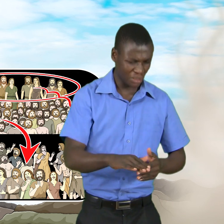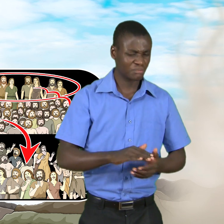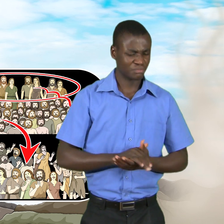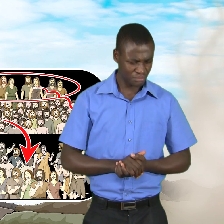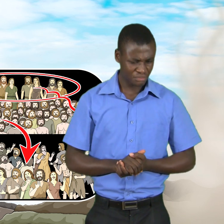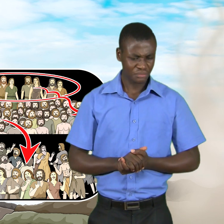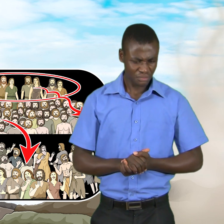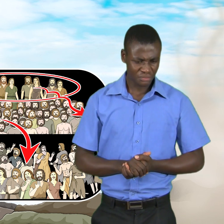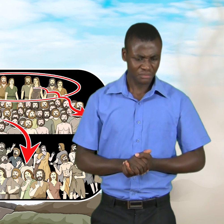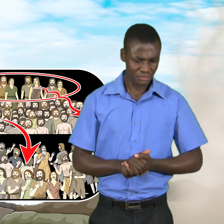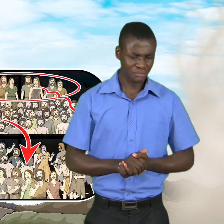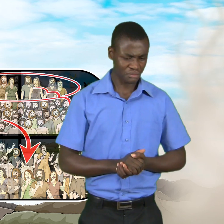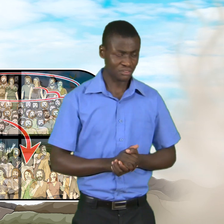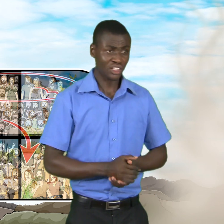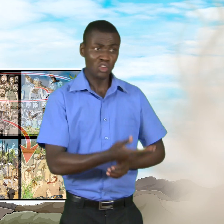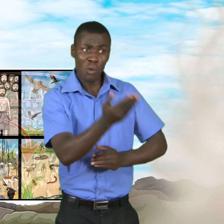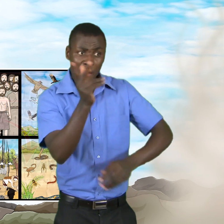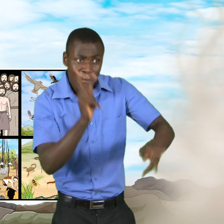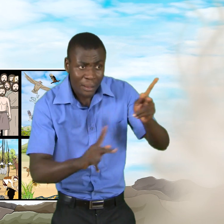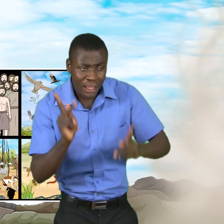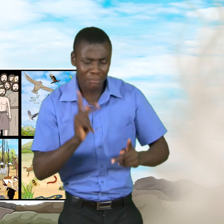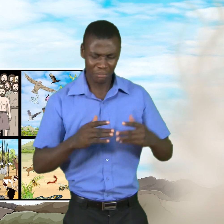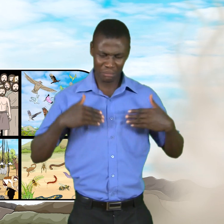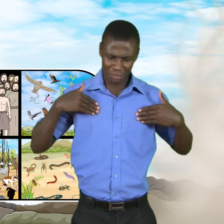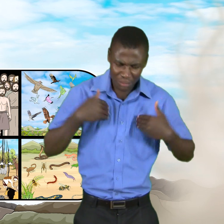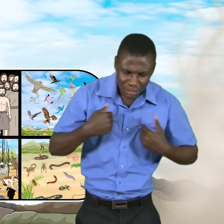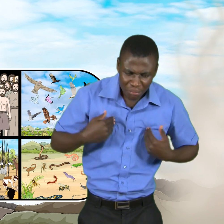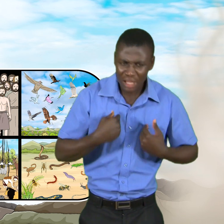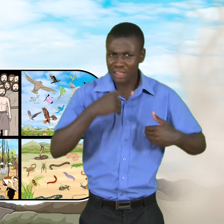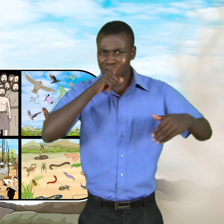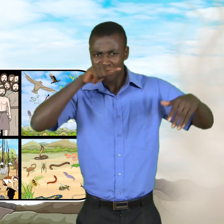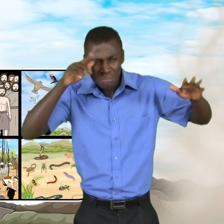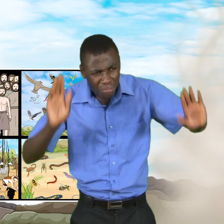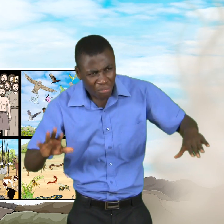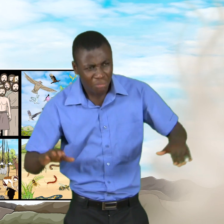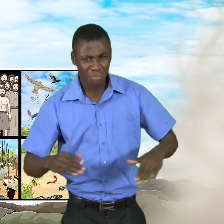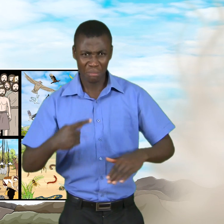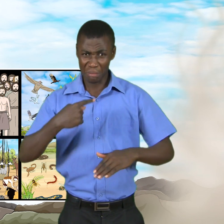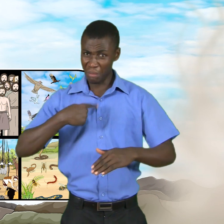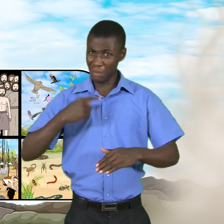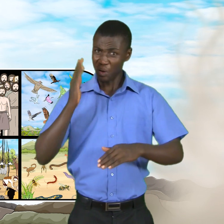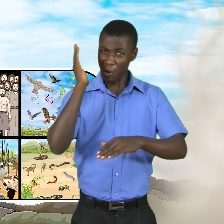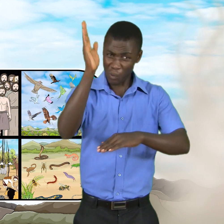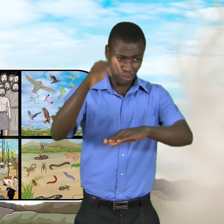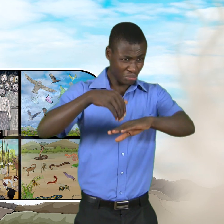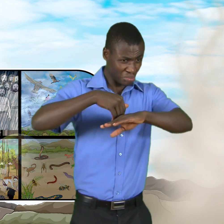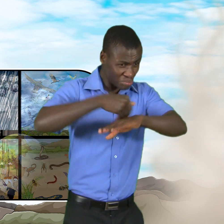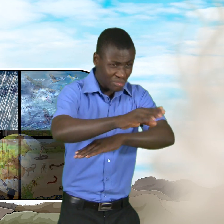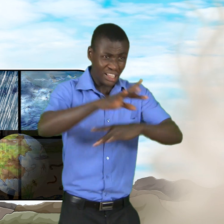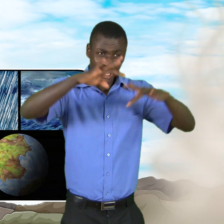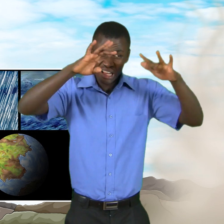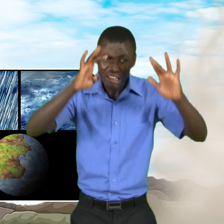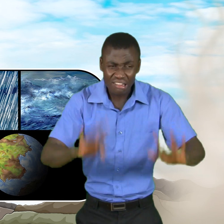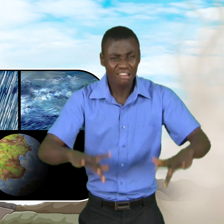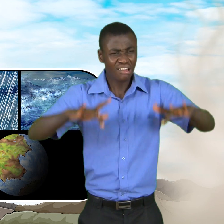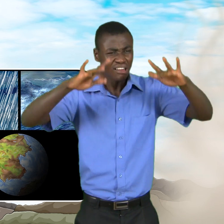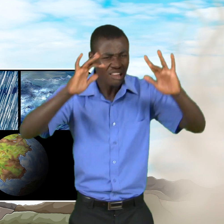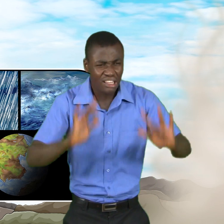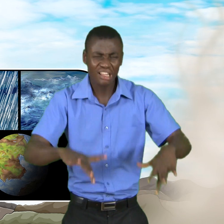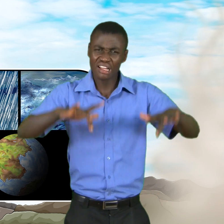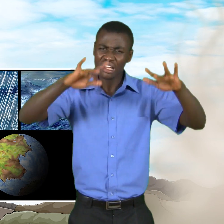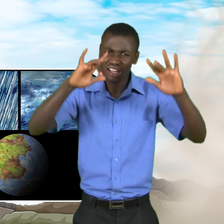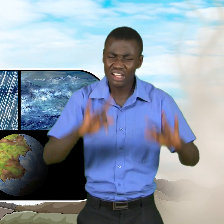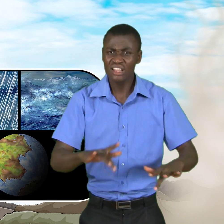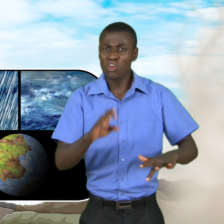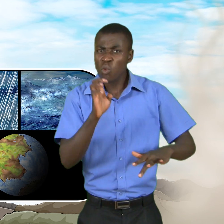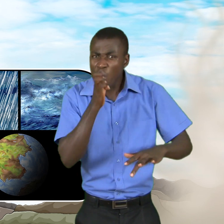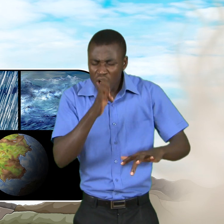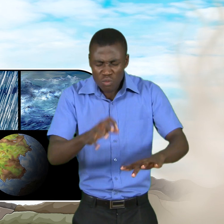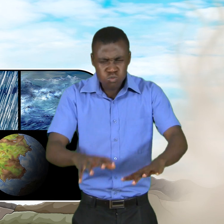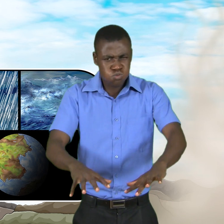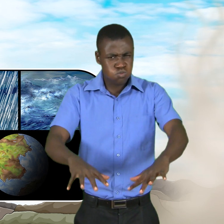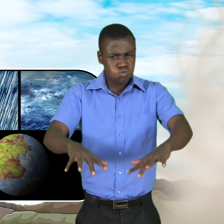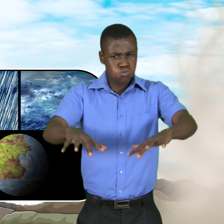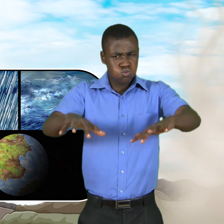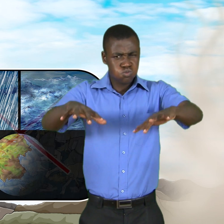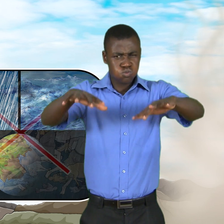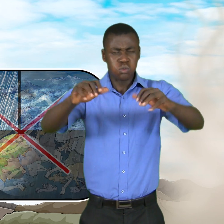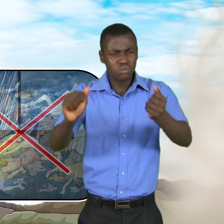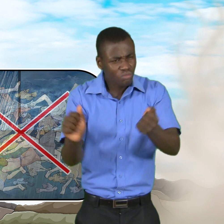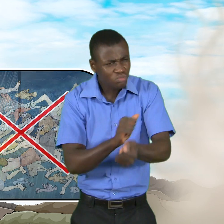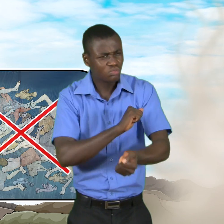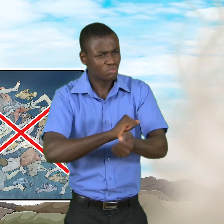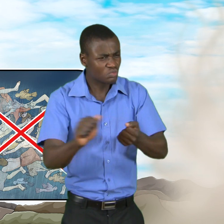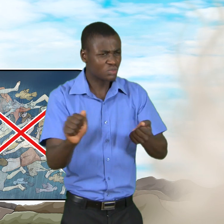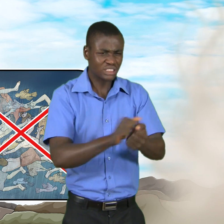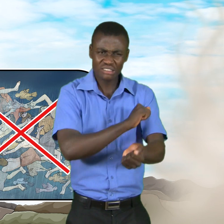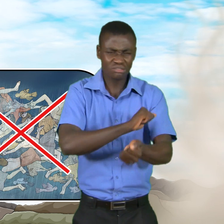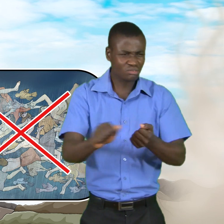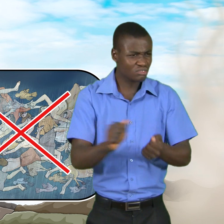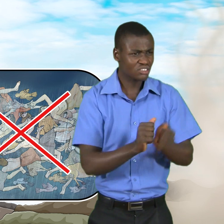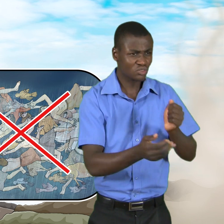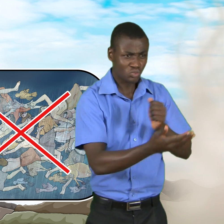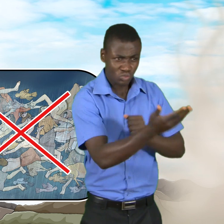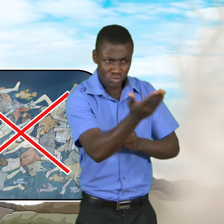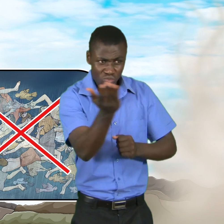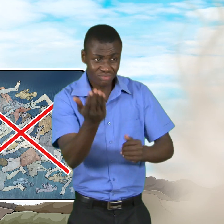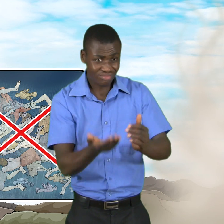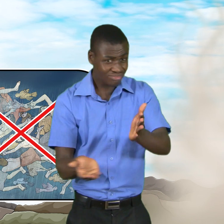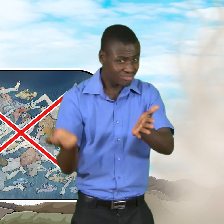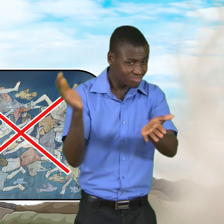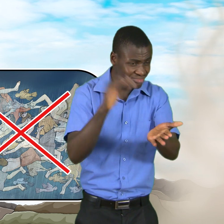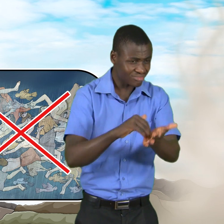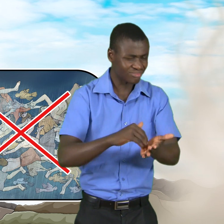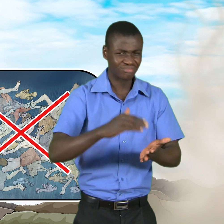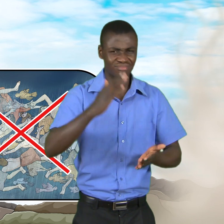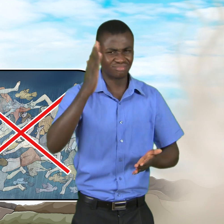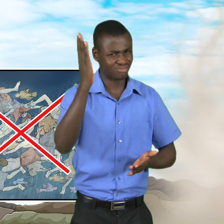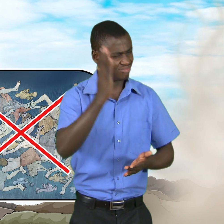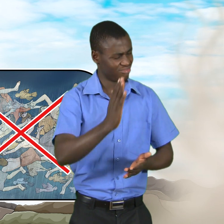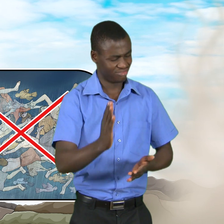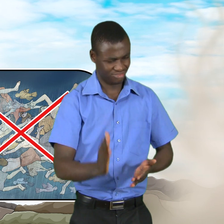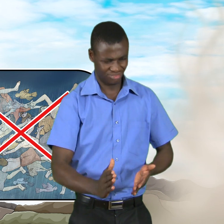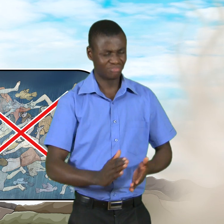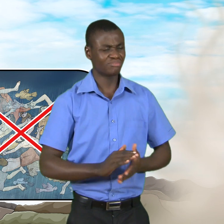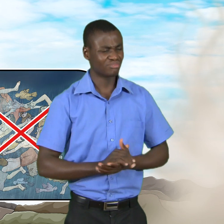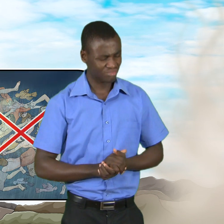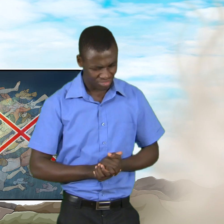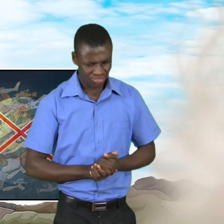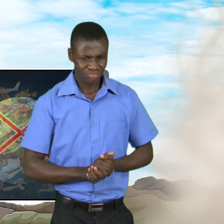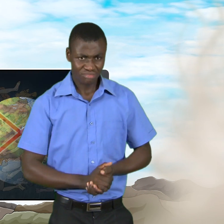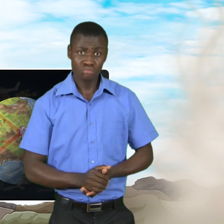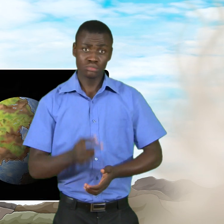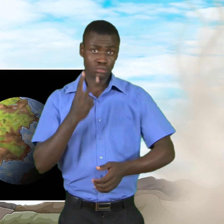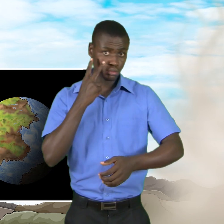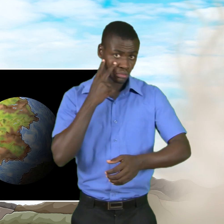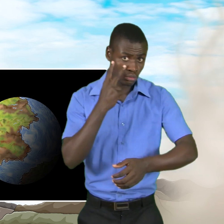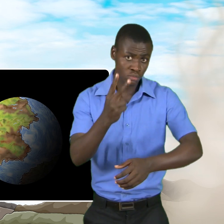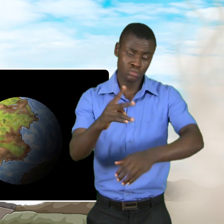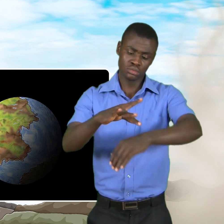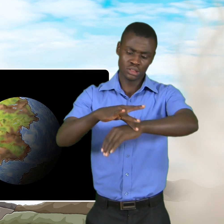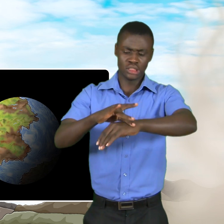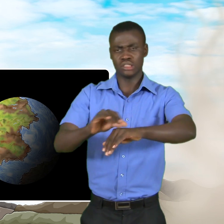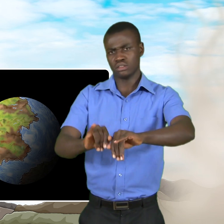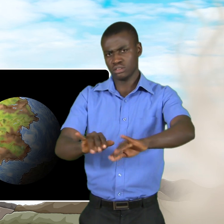And never again will I destroy all living creatures as I have done.